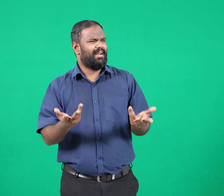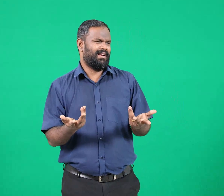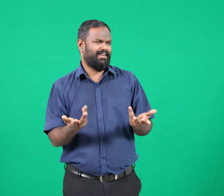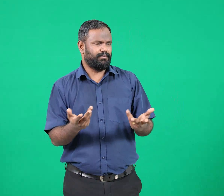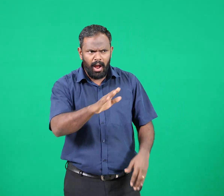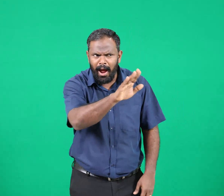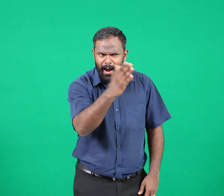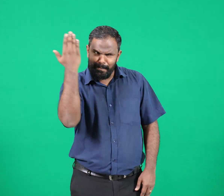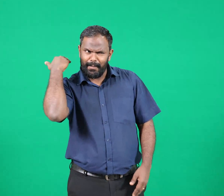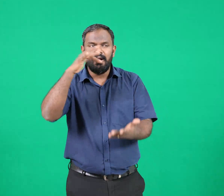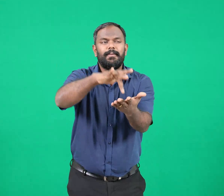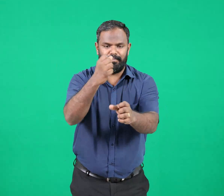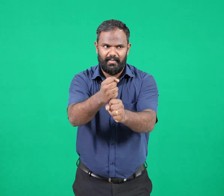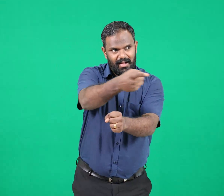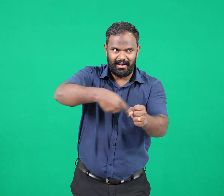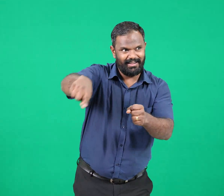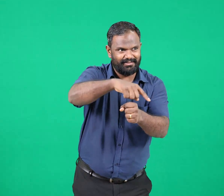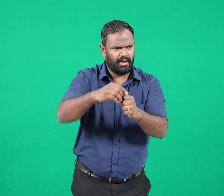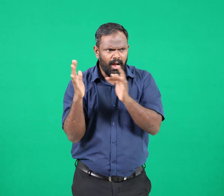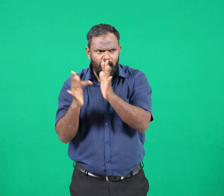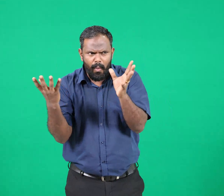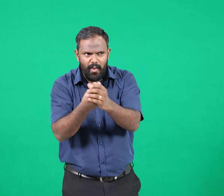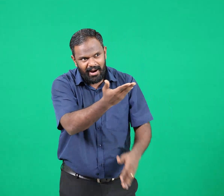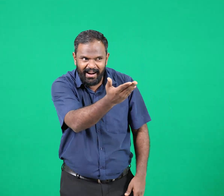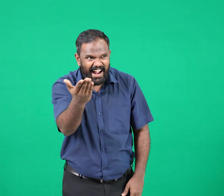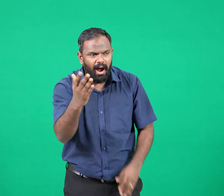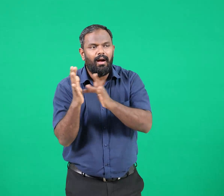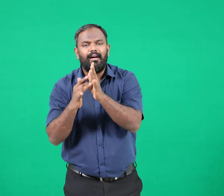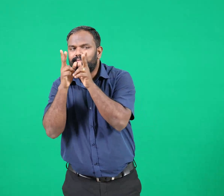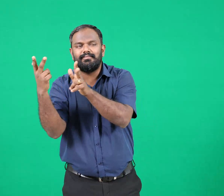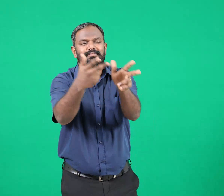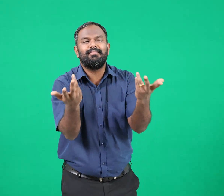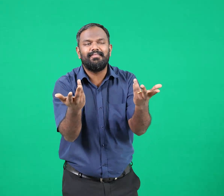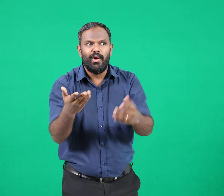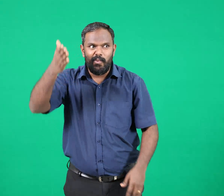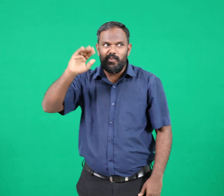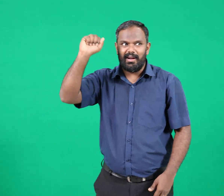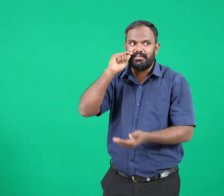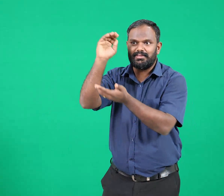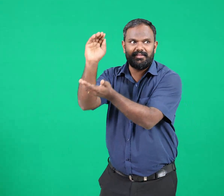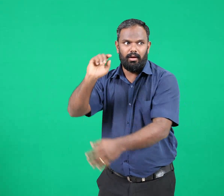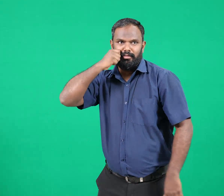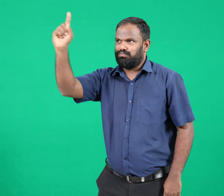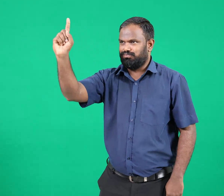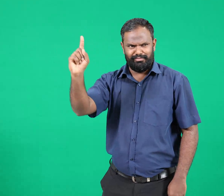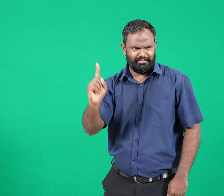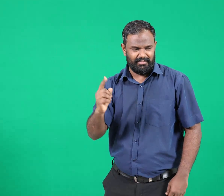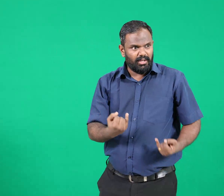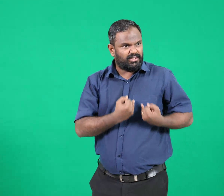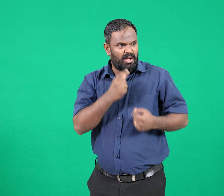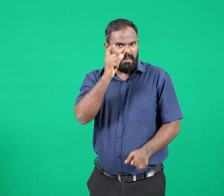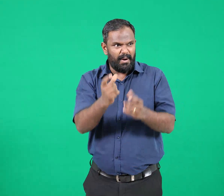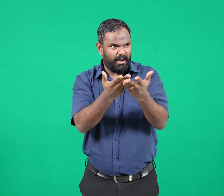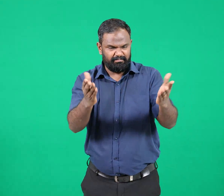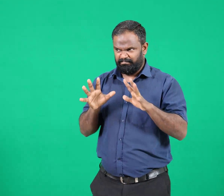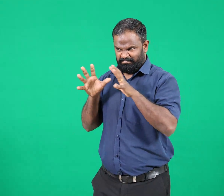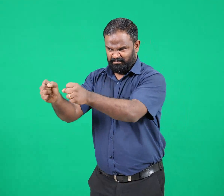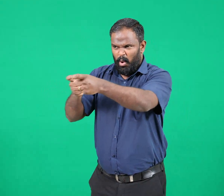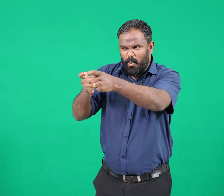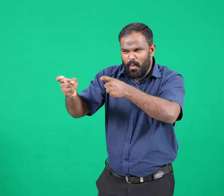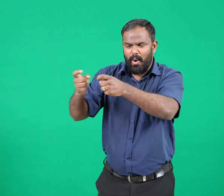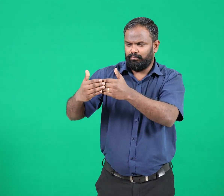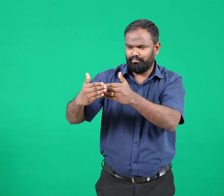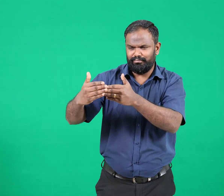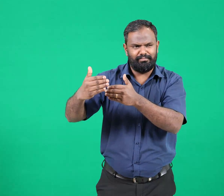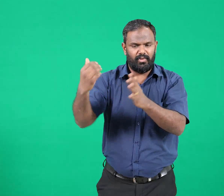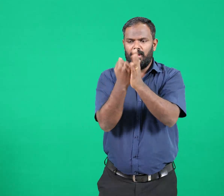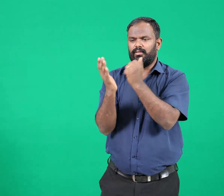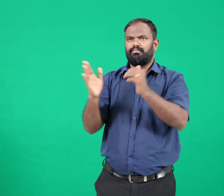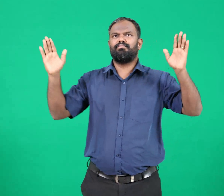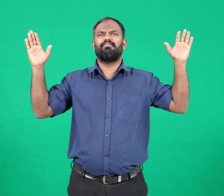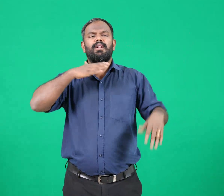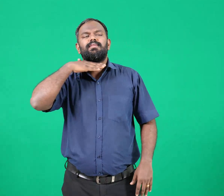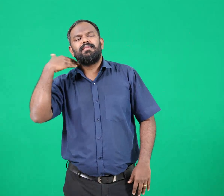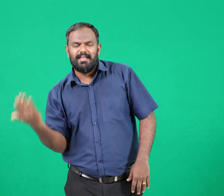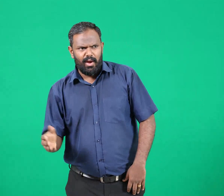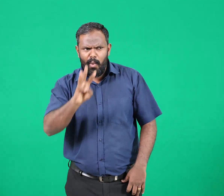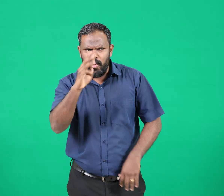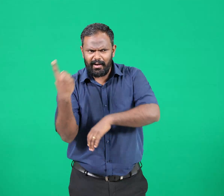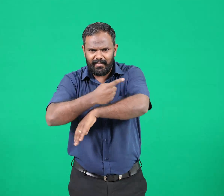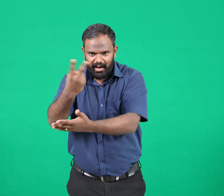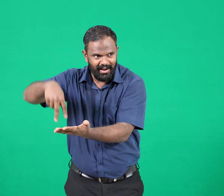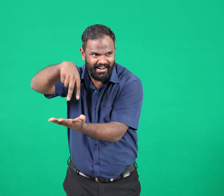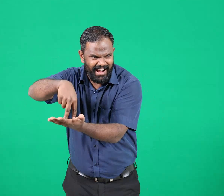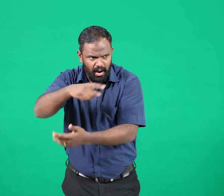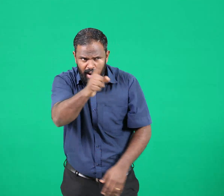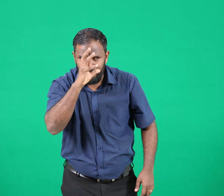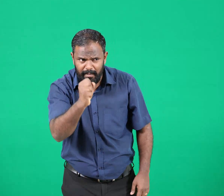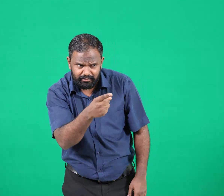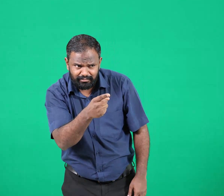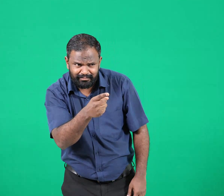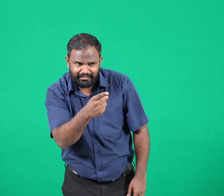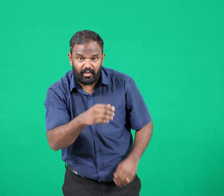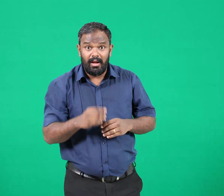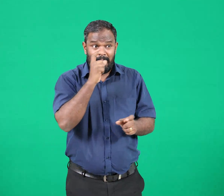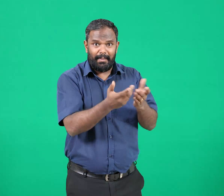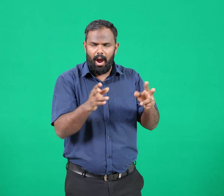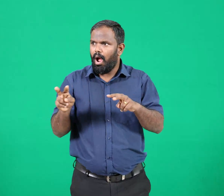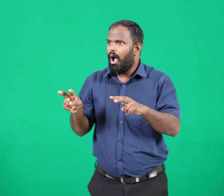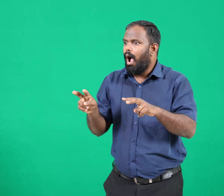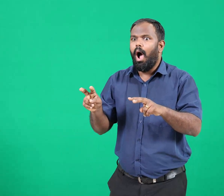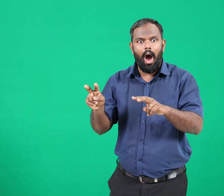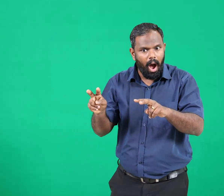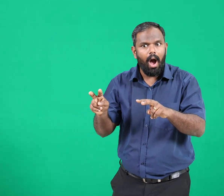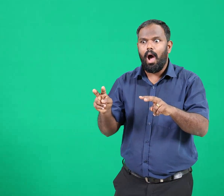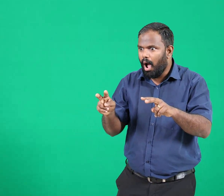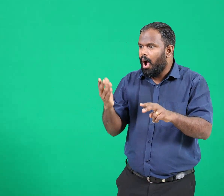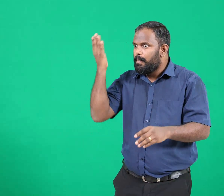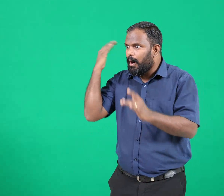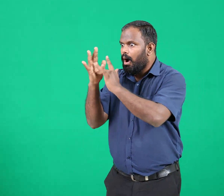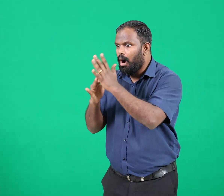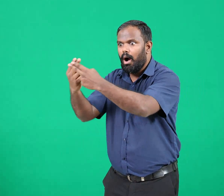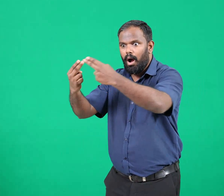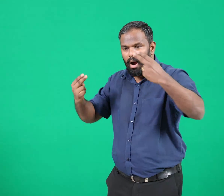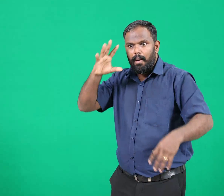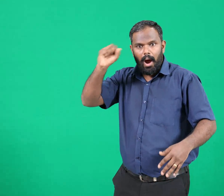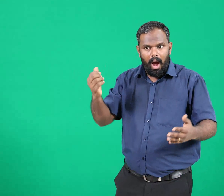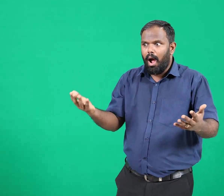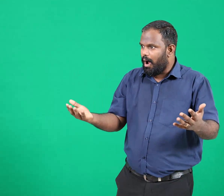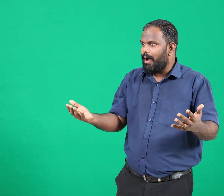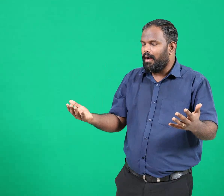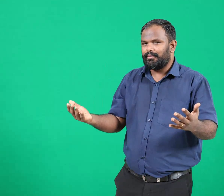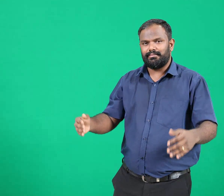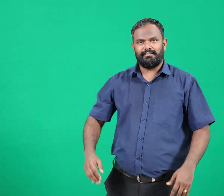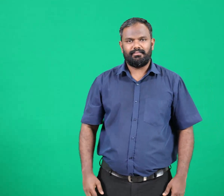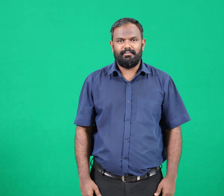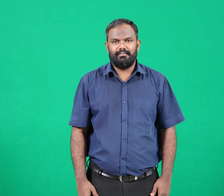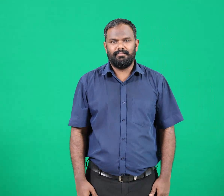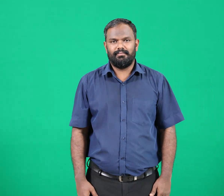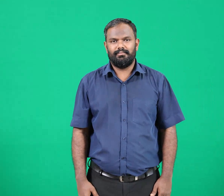Remember how He told you while He was still in Galilee: ' The Son of Man must be delivered into the hands of sinful men, and be crucified, and on the third day rise again.'" Then they remembered His words.